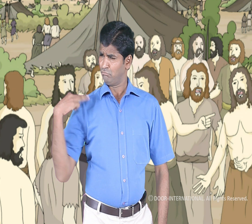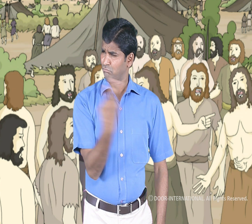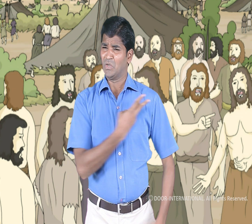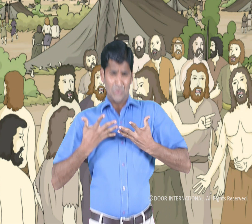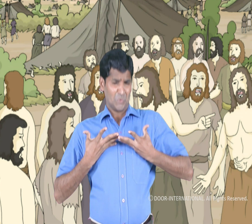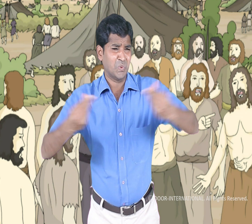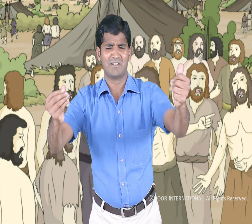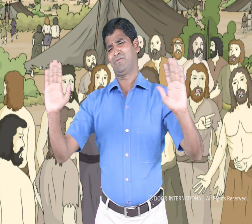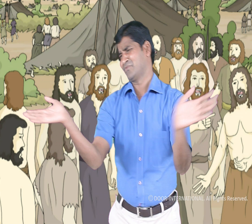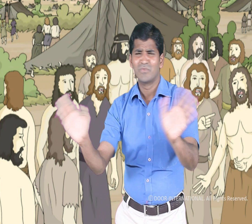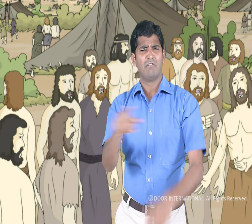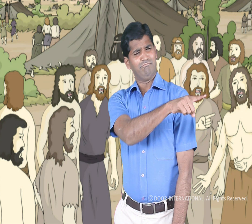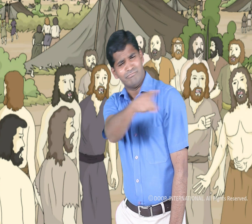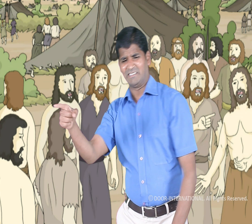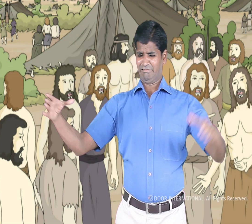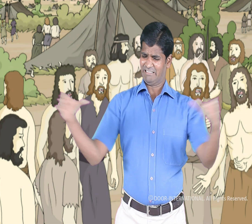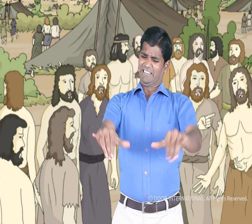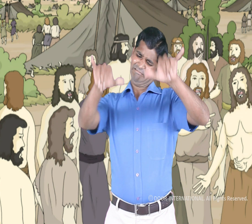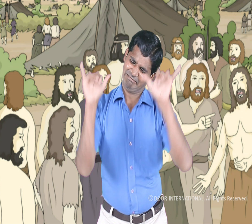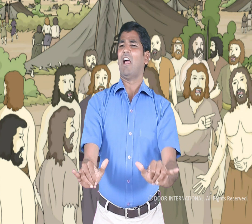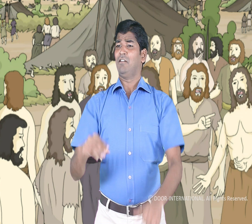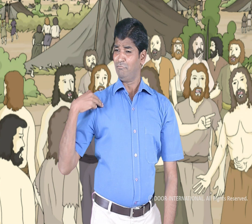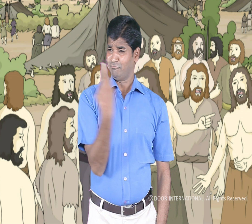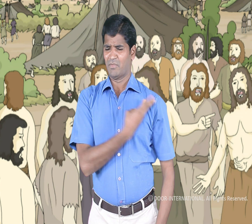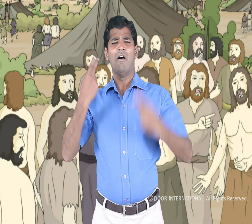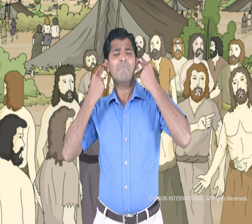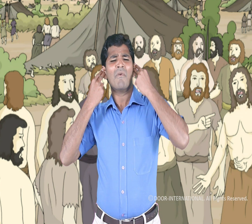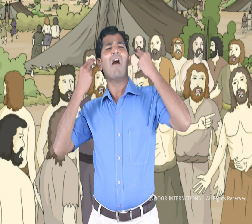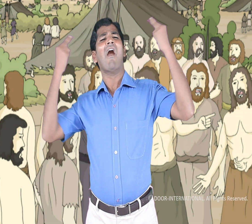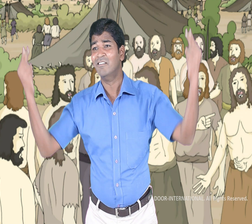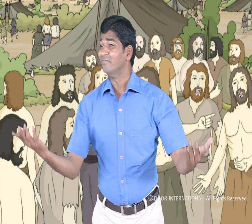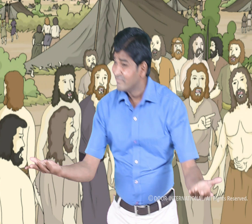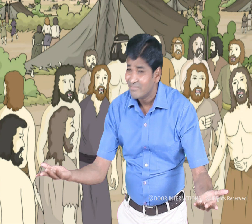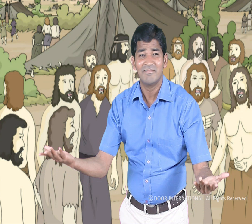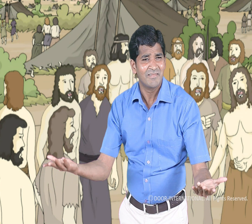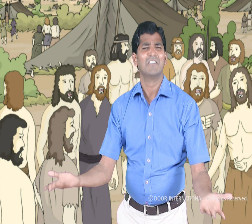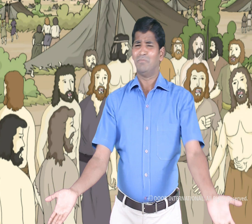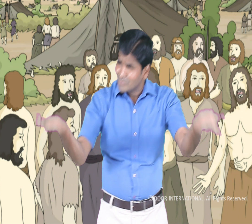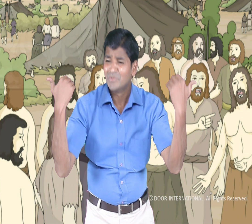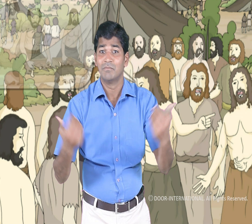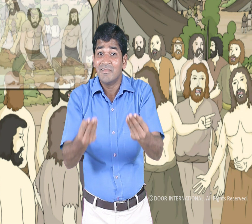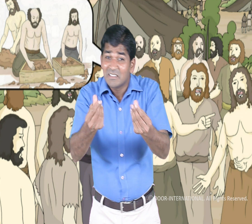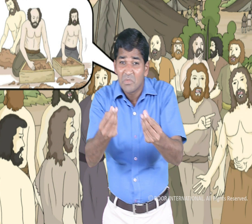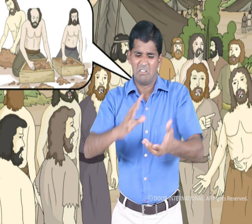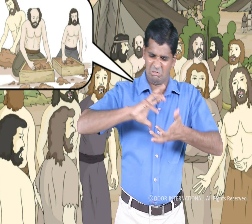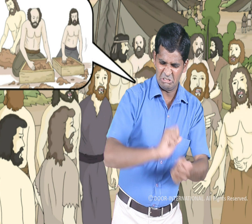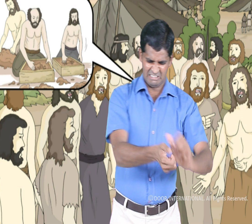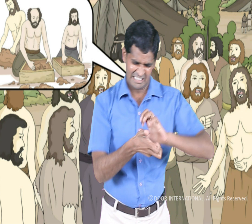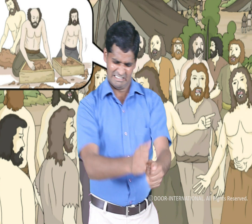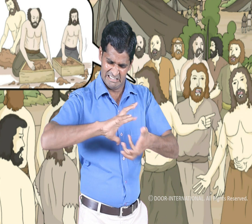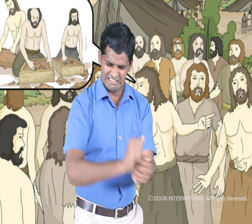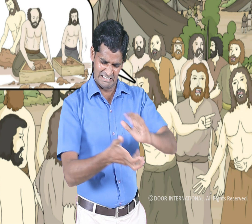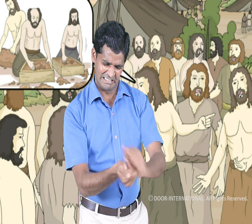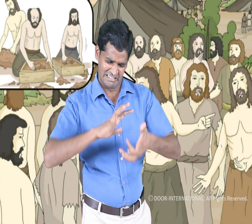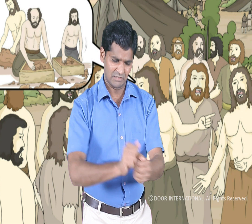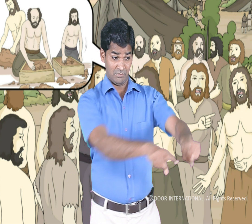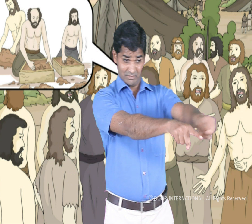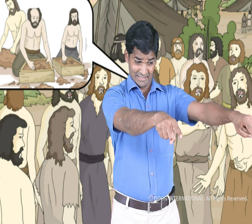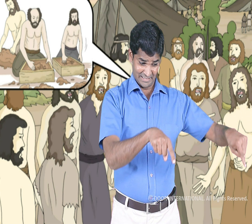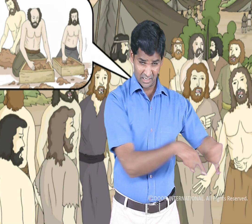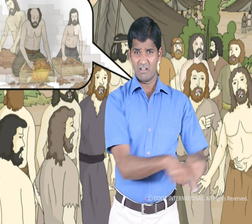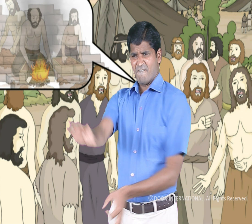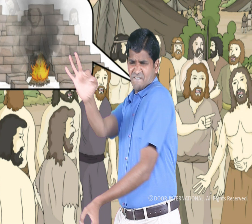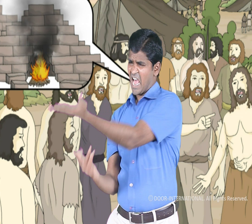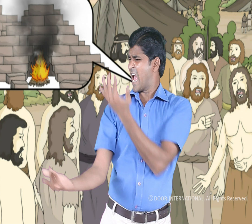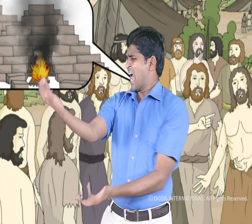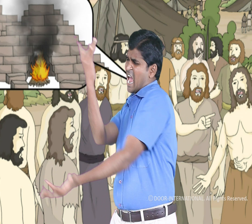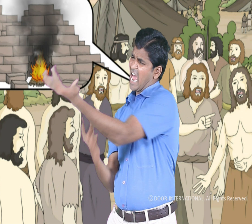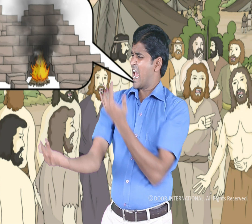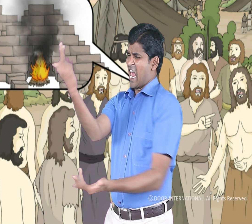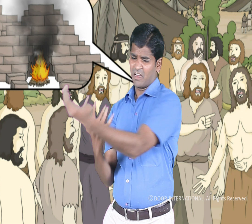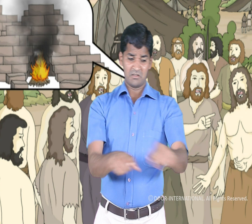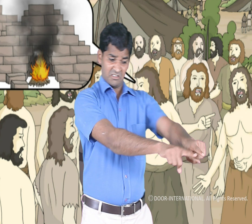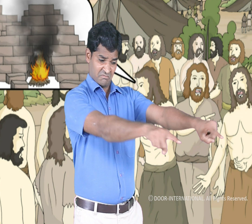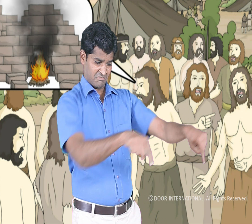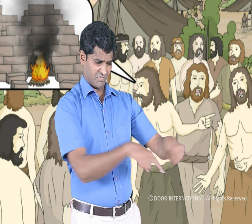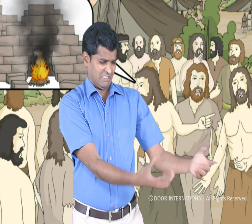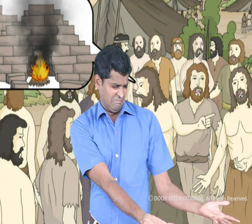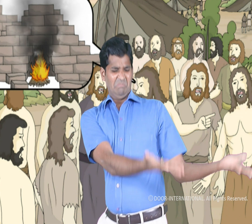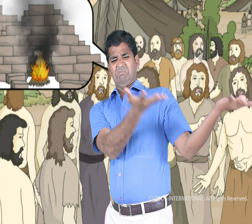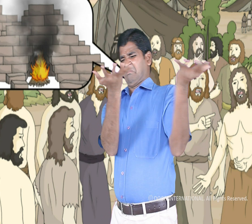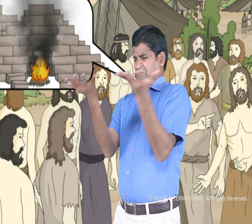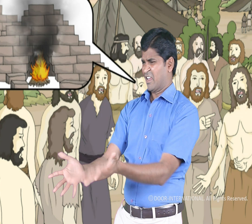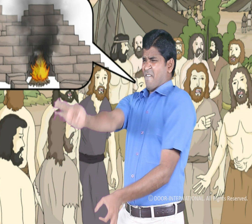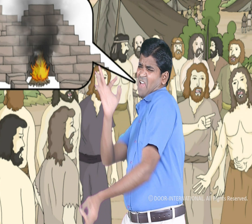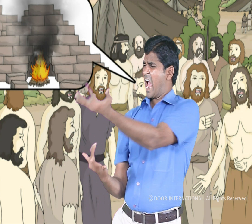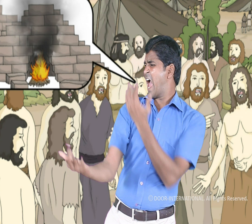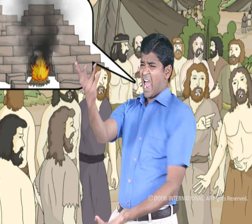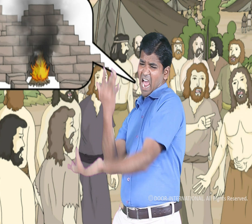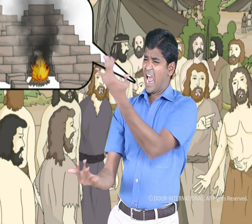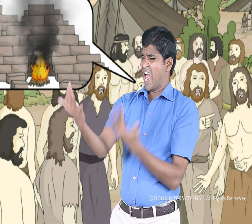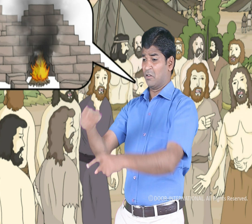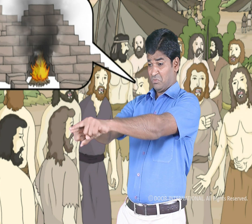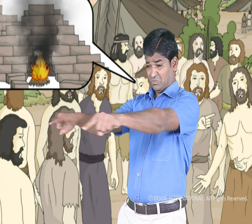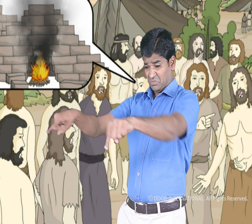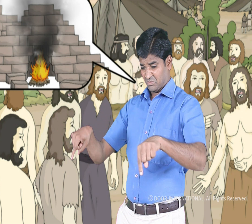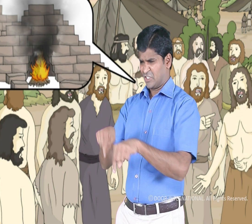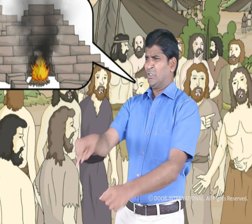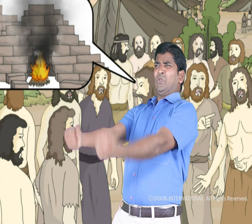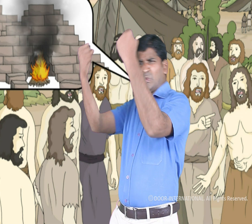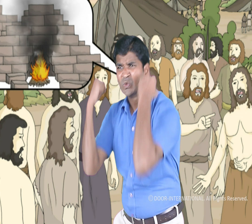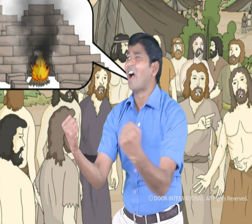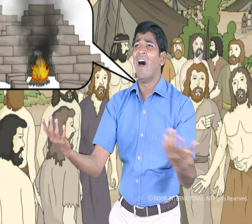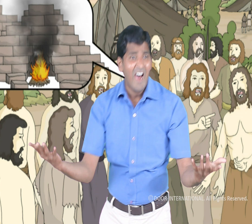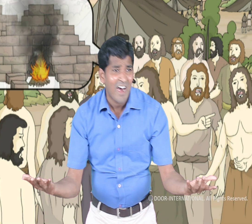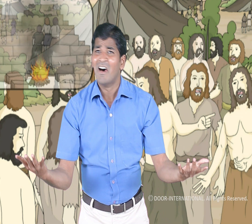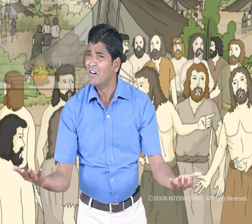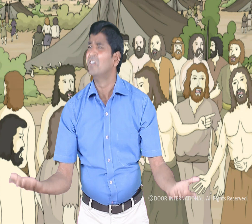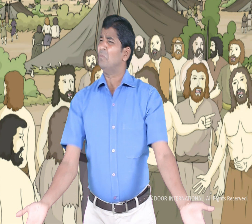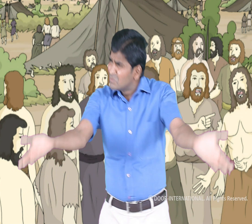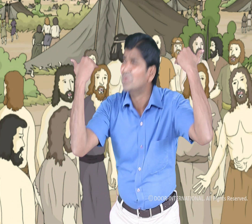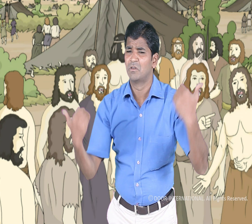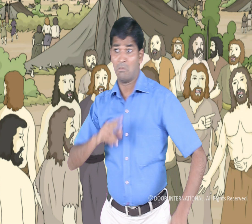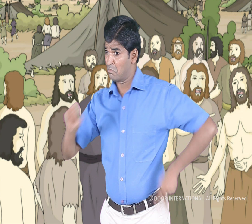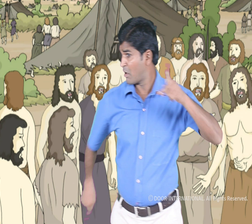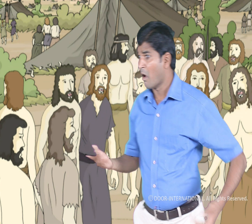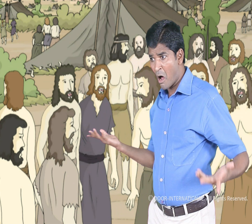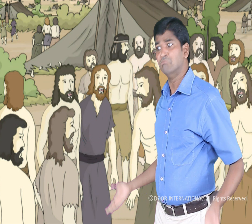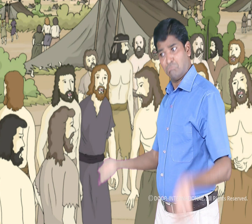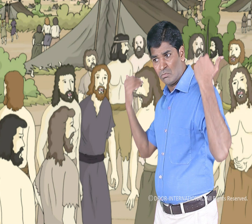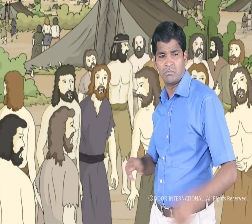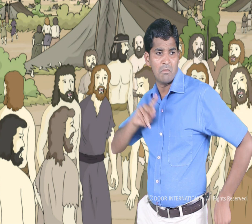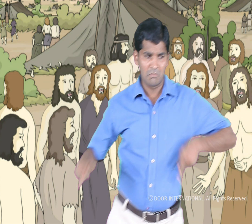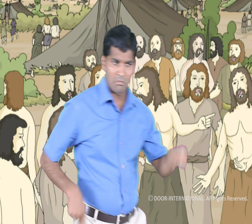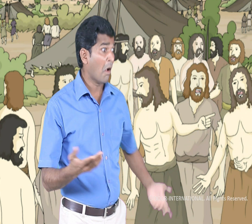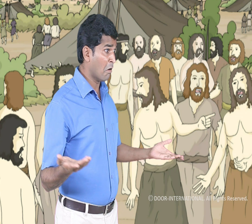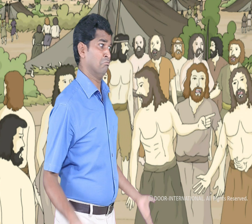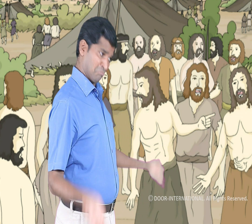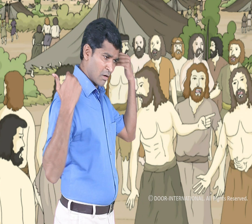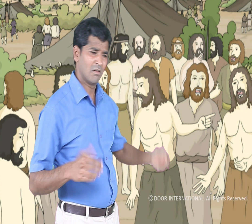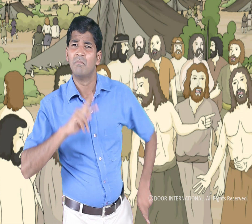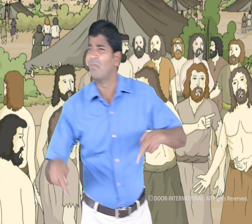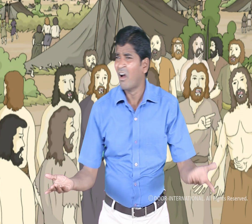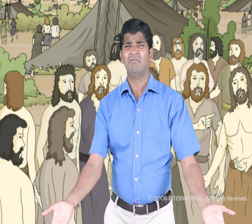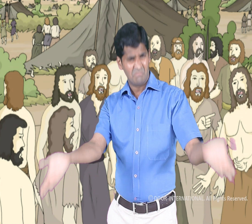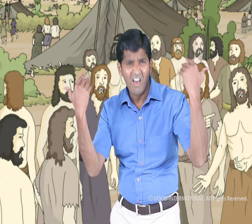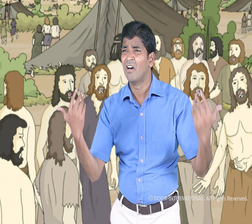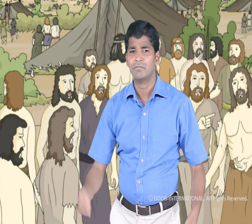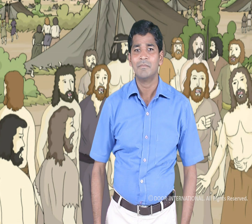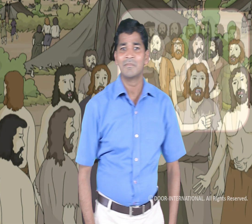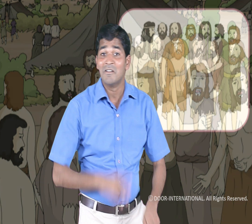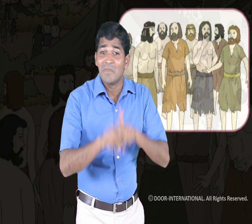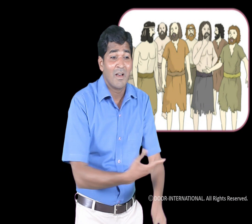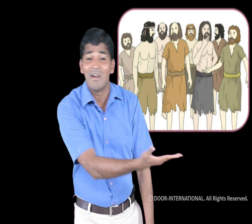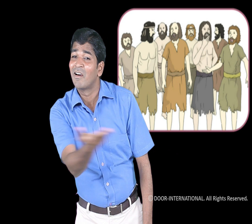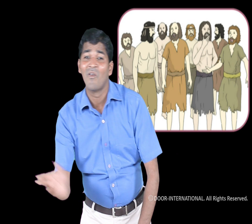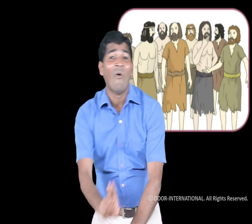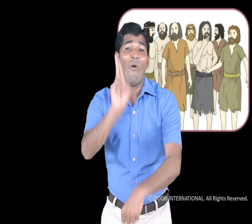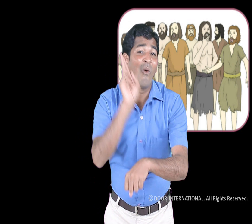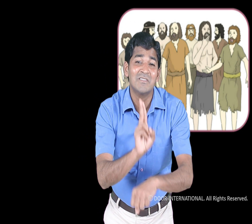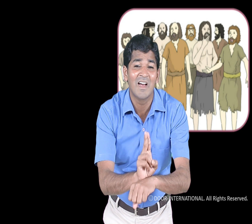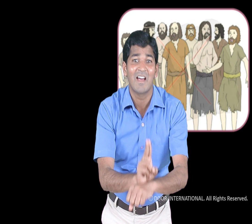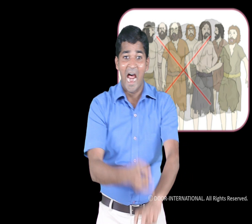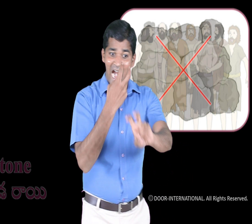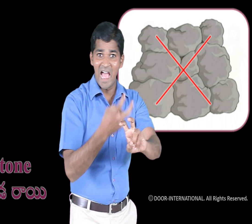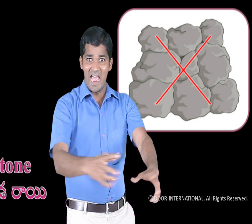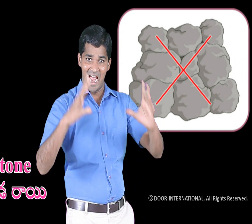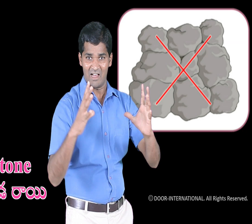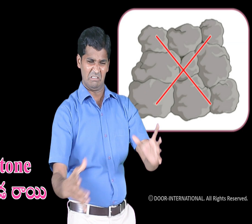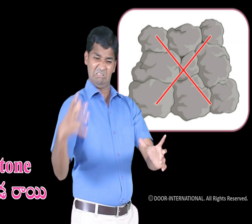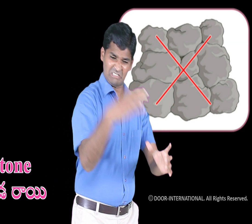And they said to one another, “Come, let us make bricks and bake them thoroughly.”